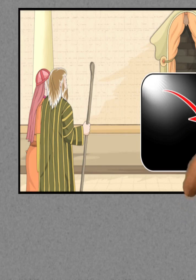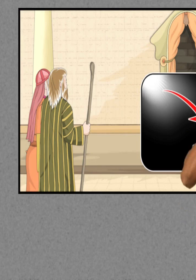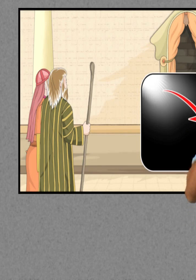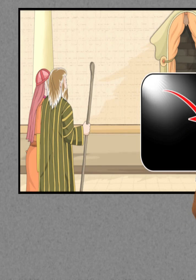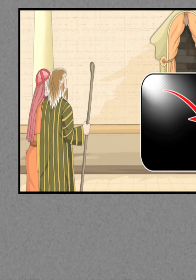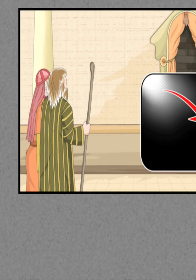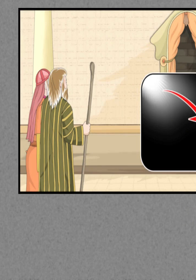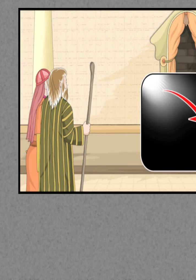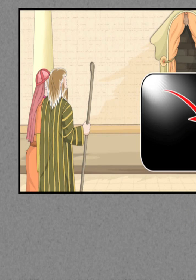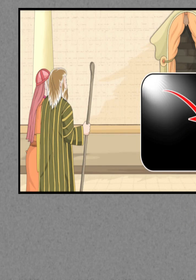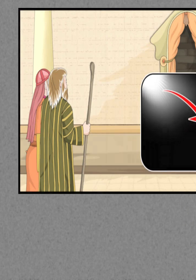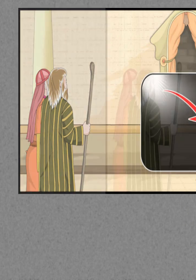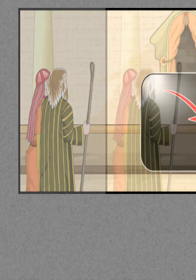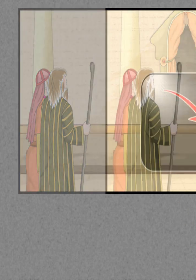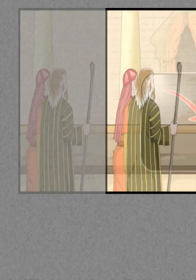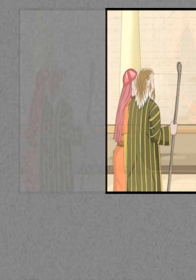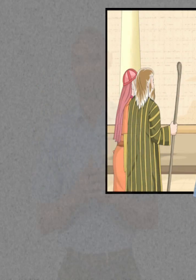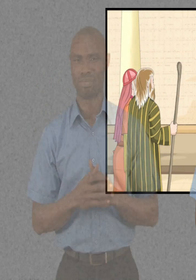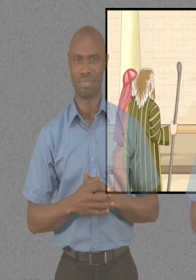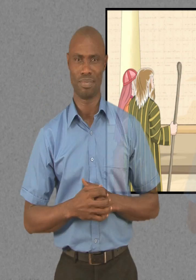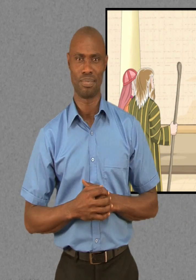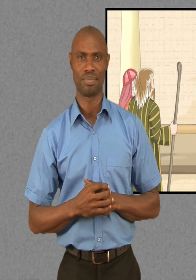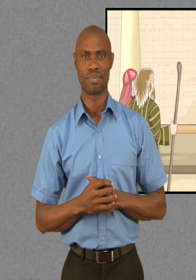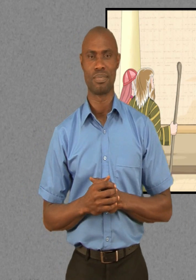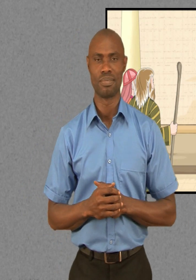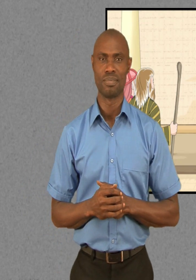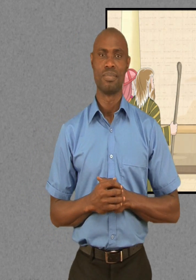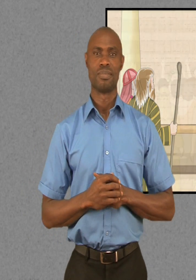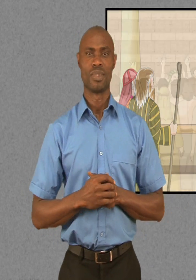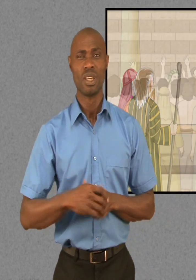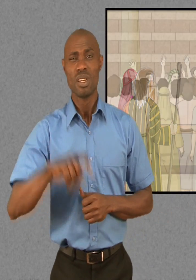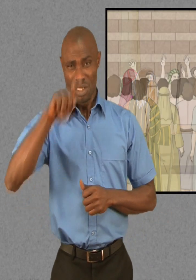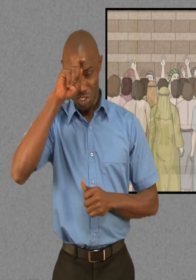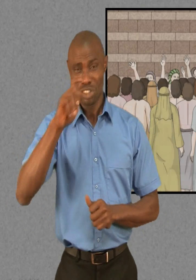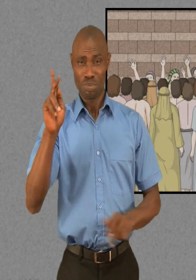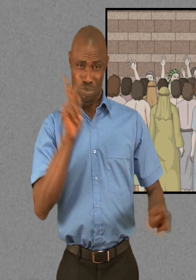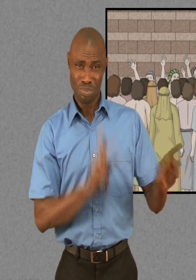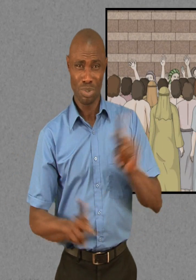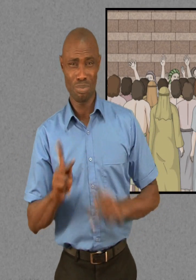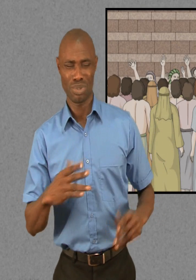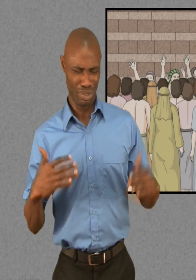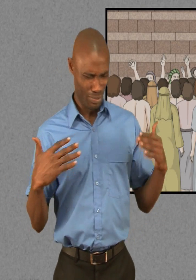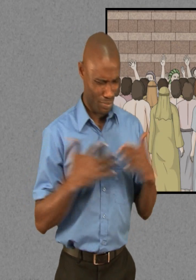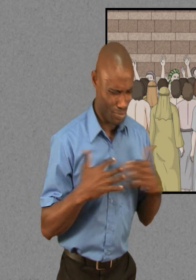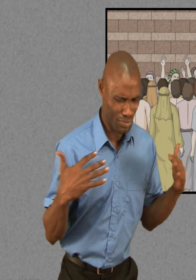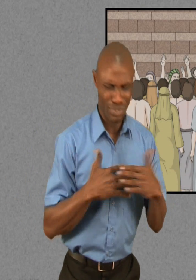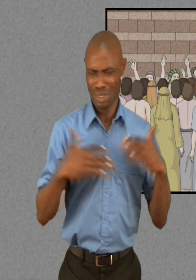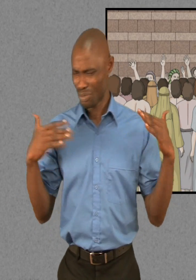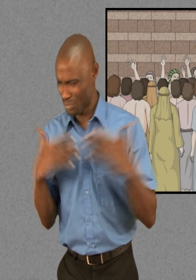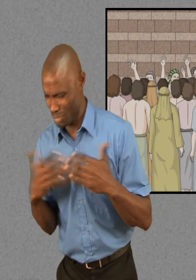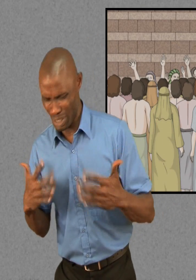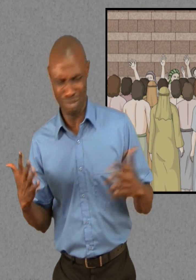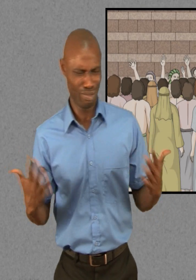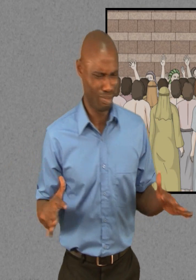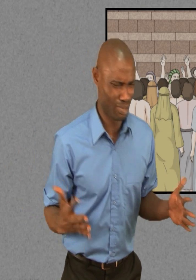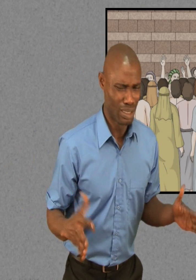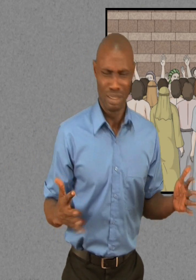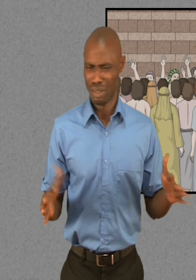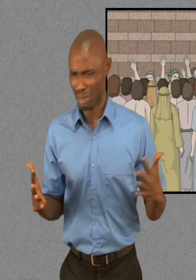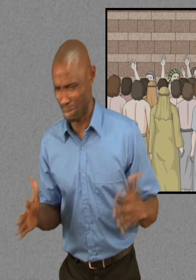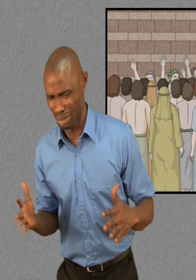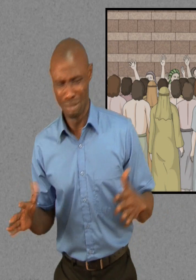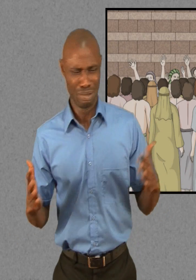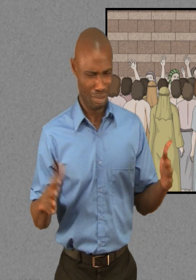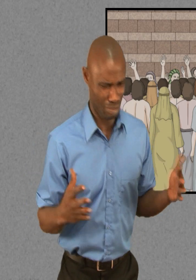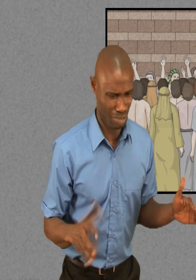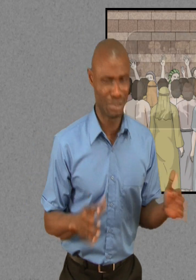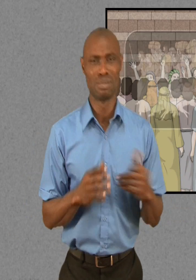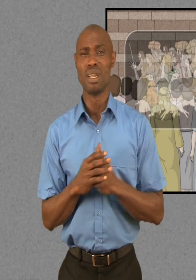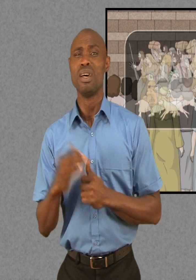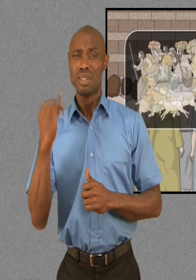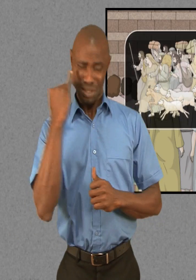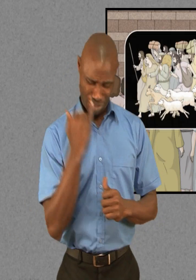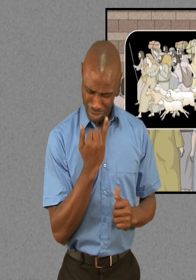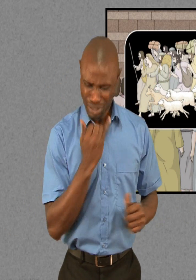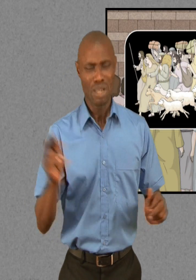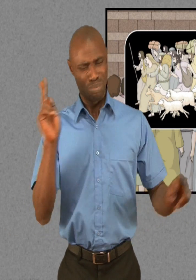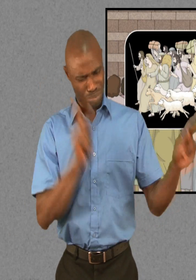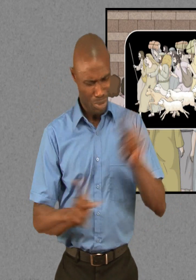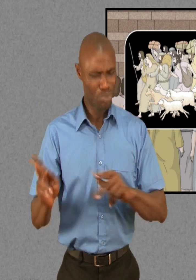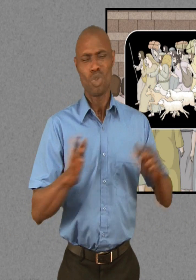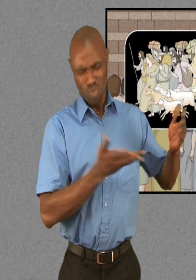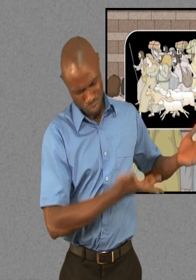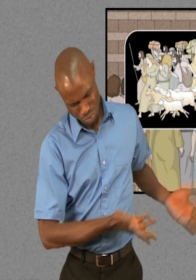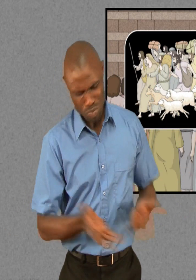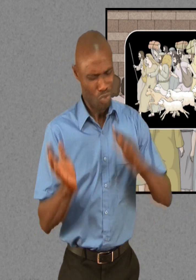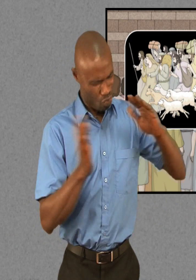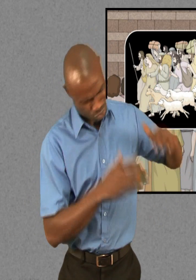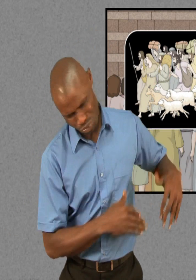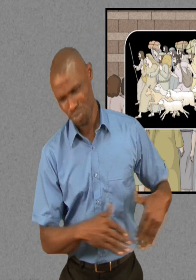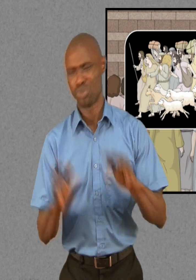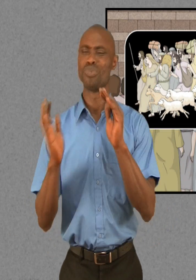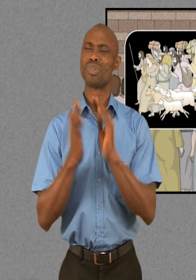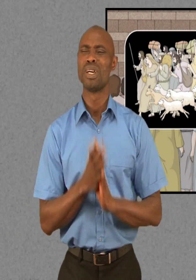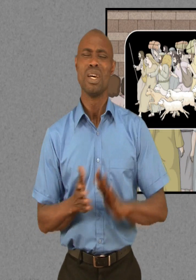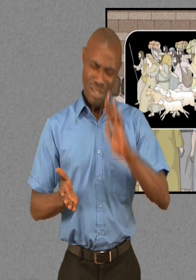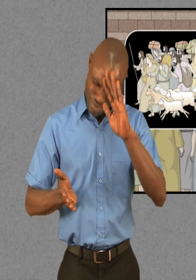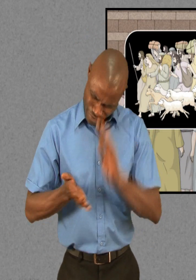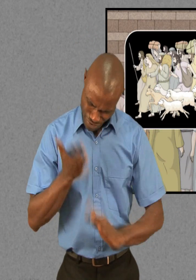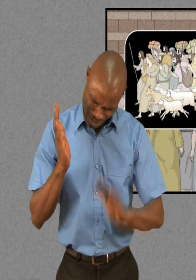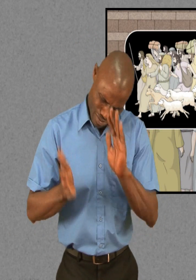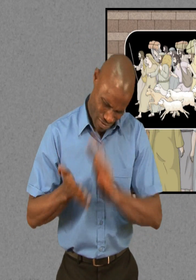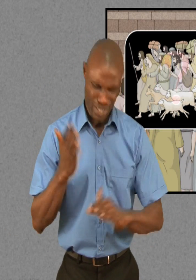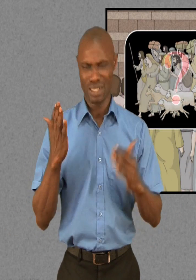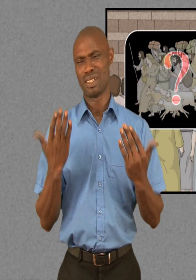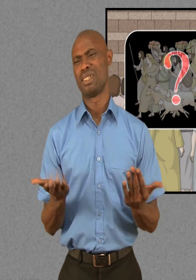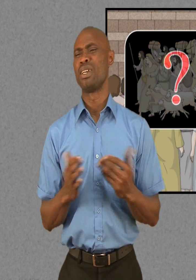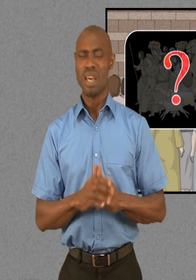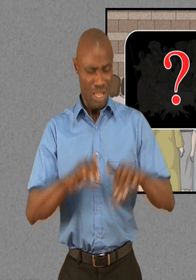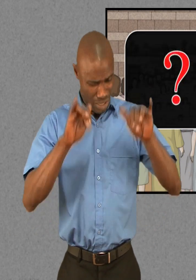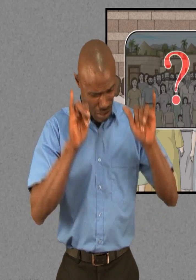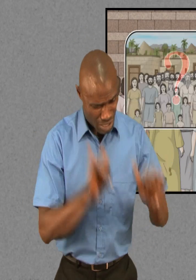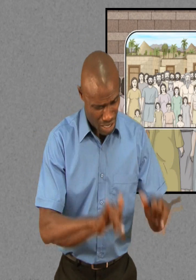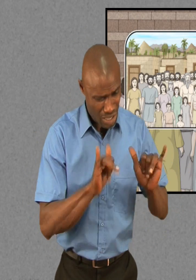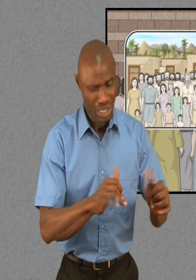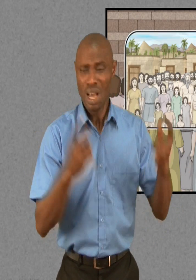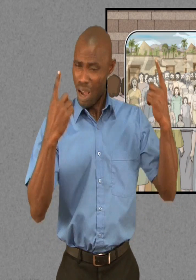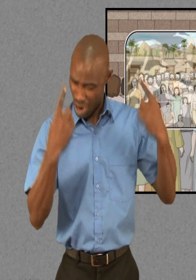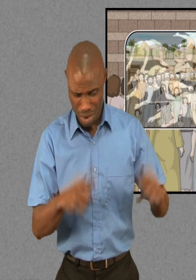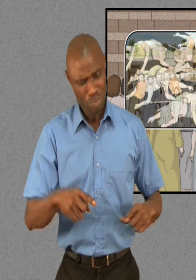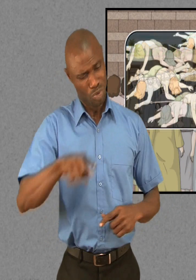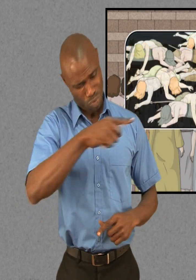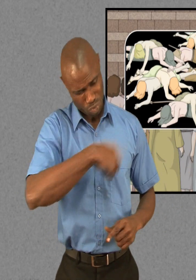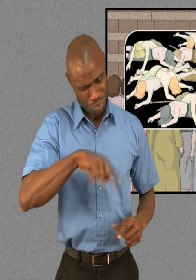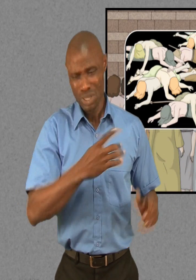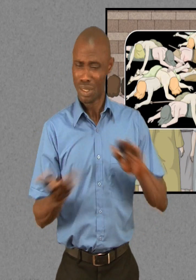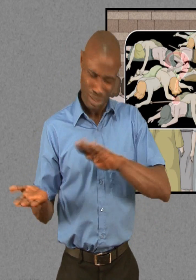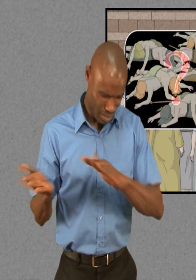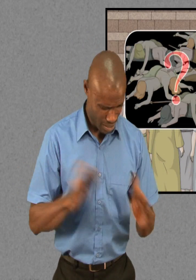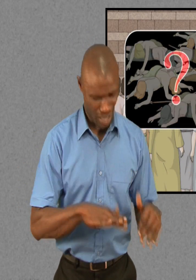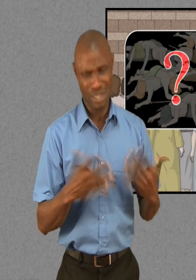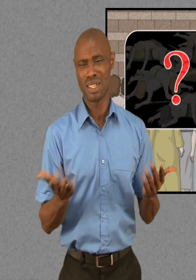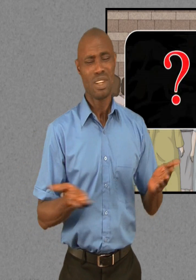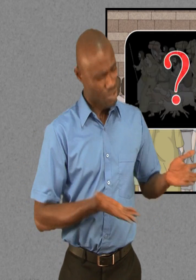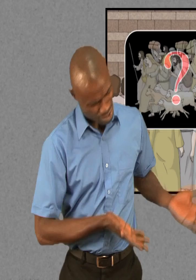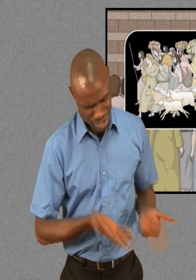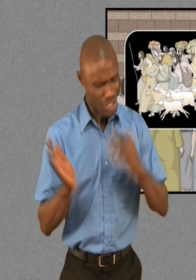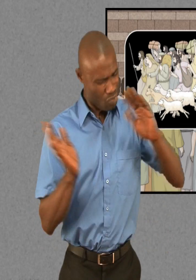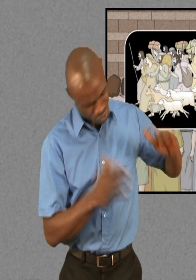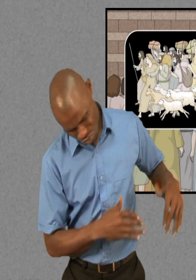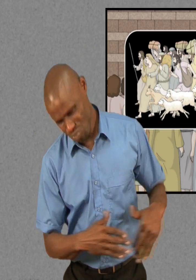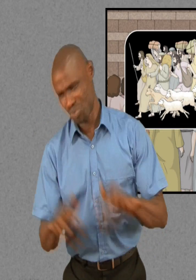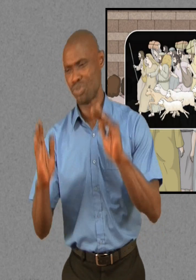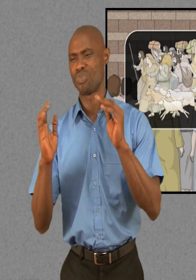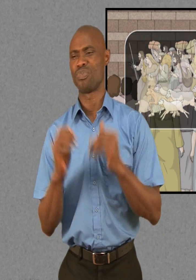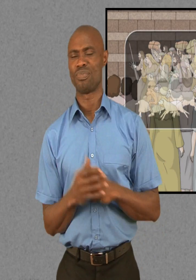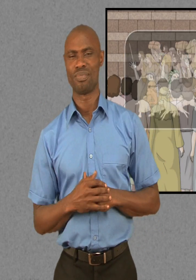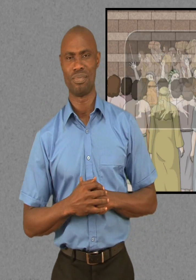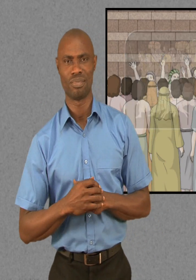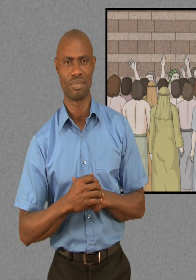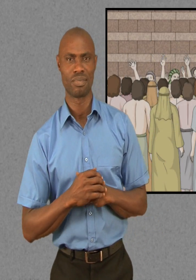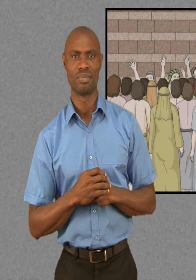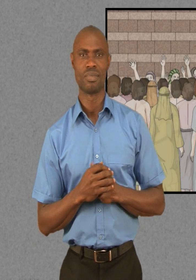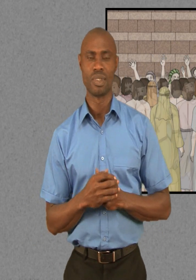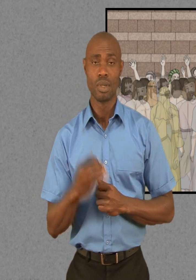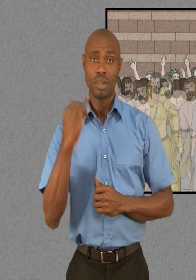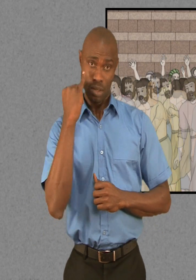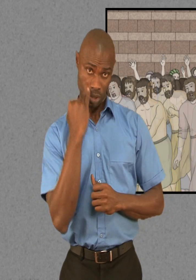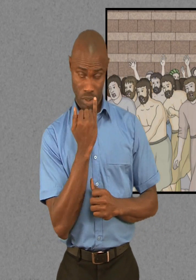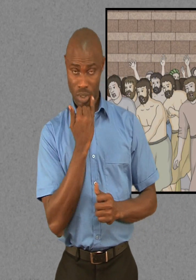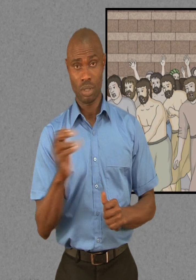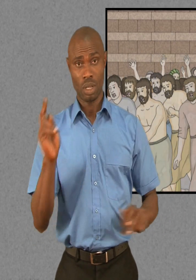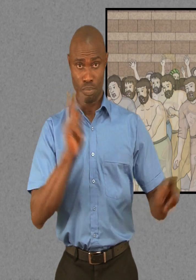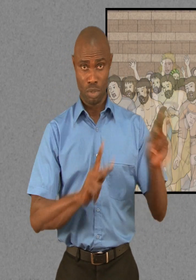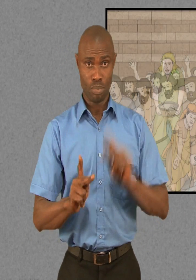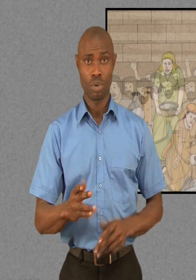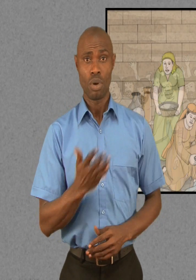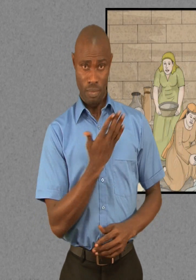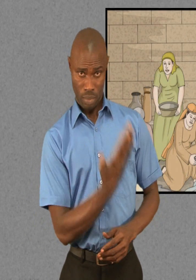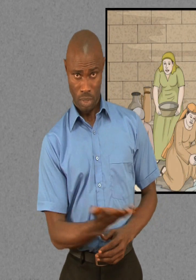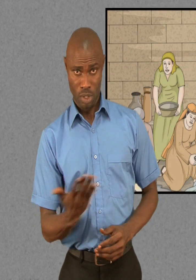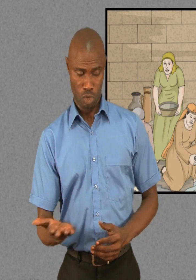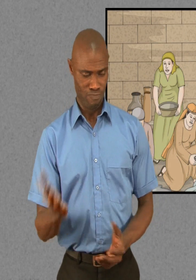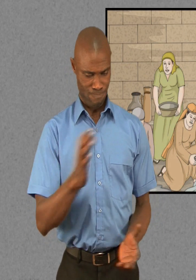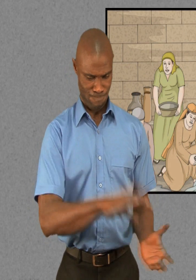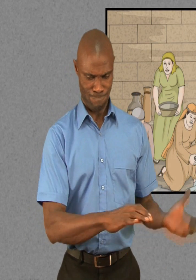And in order to send them out of the land quickly, the Egyptians urged the people on. “For otherwise,” they said, “we are all going to die!”